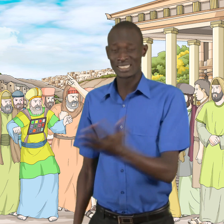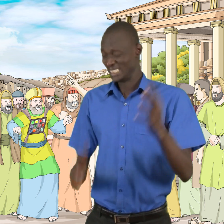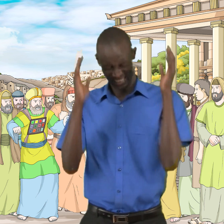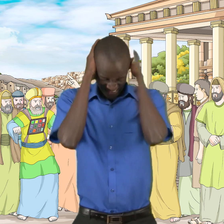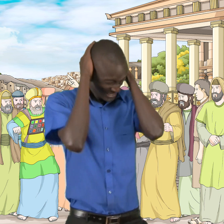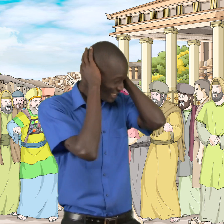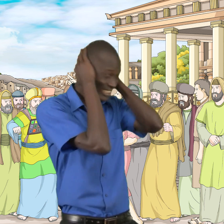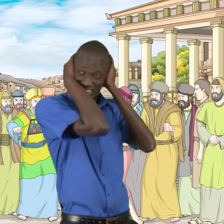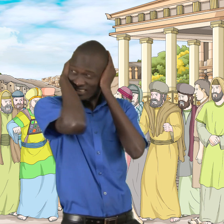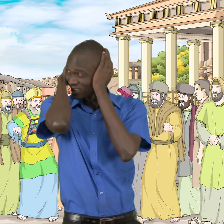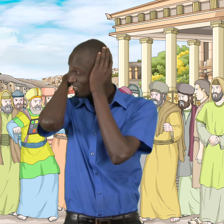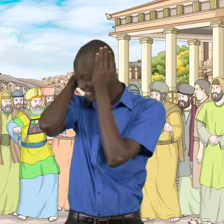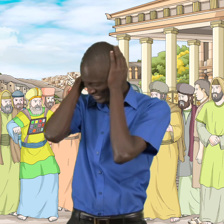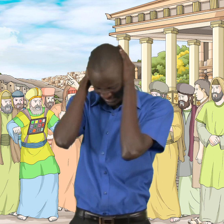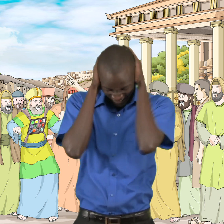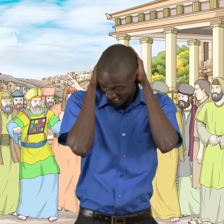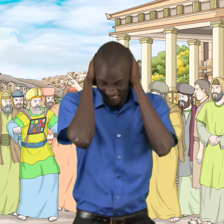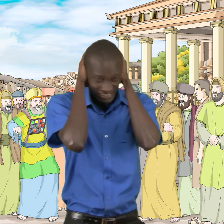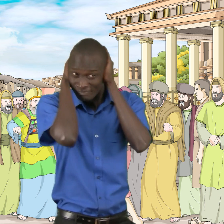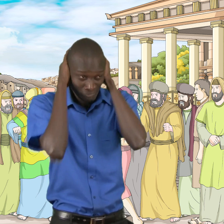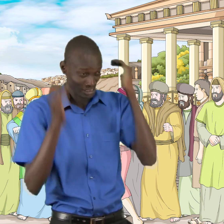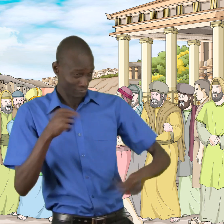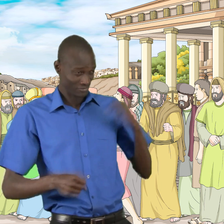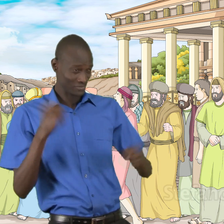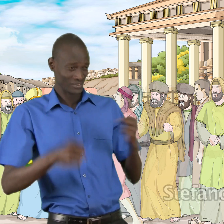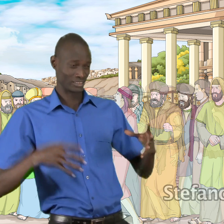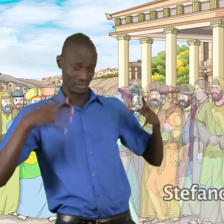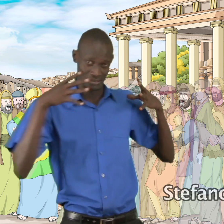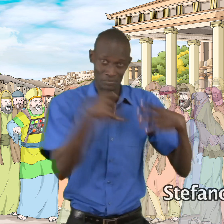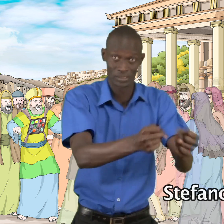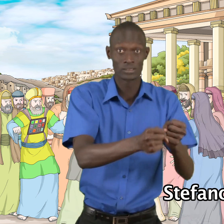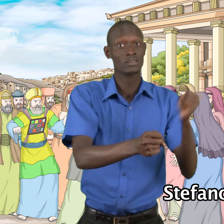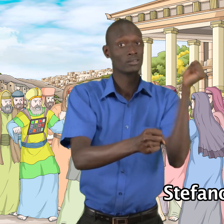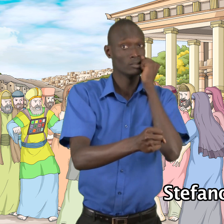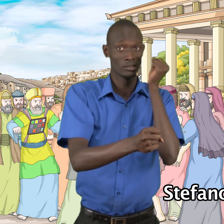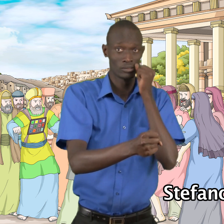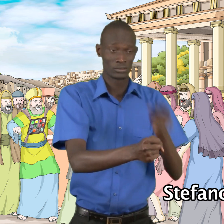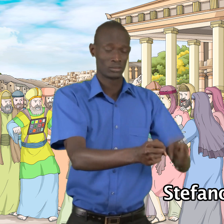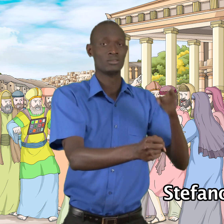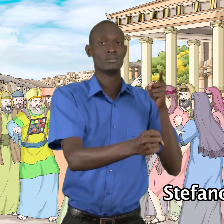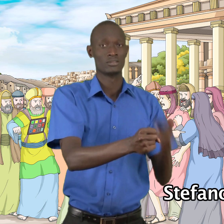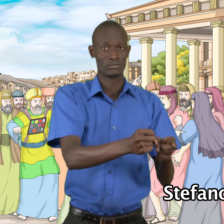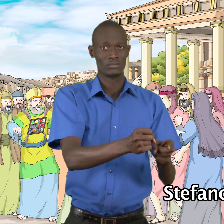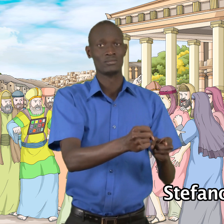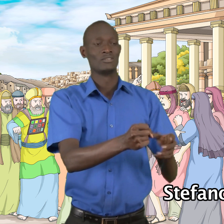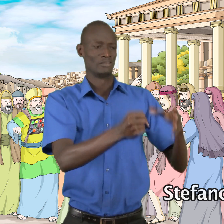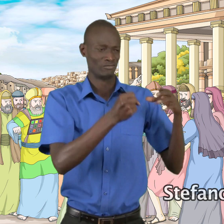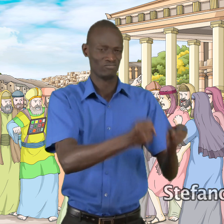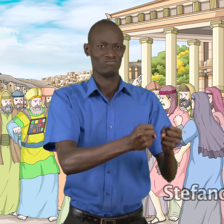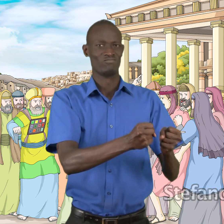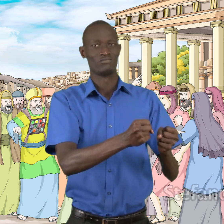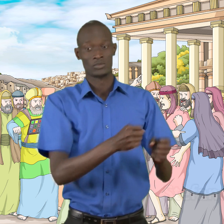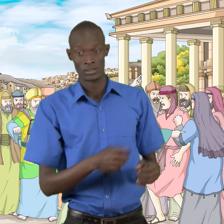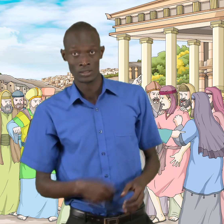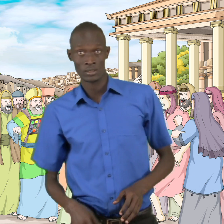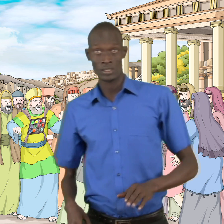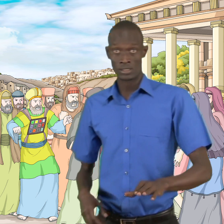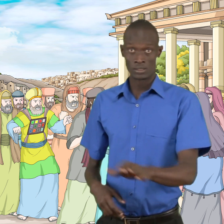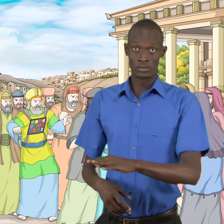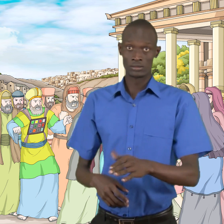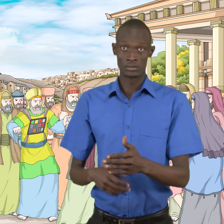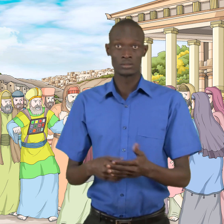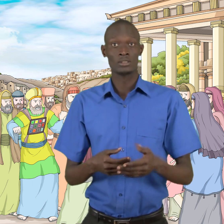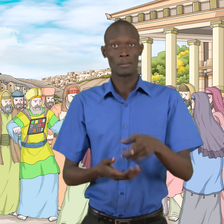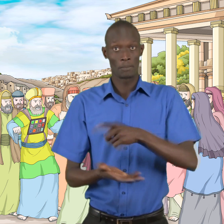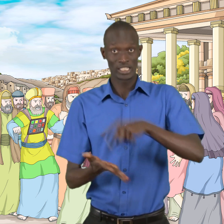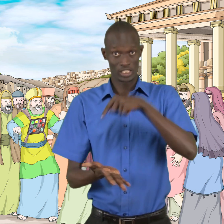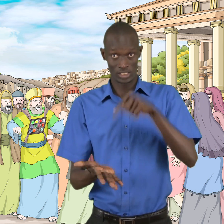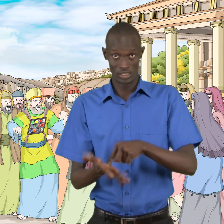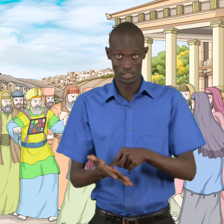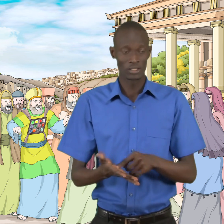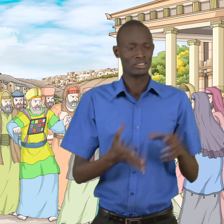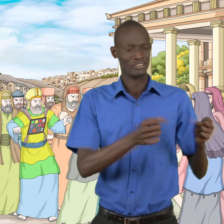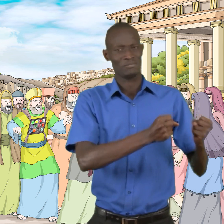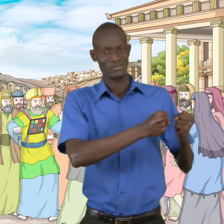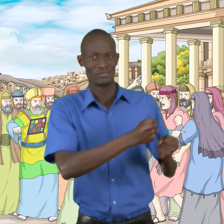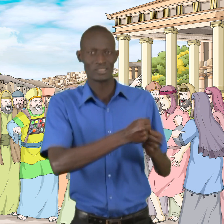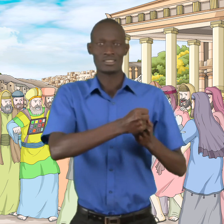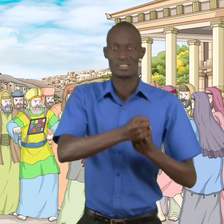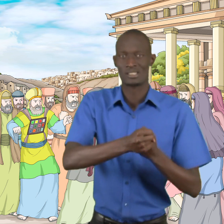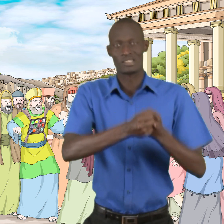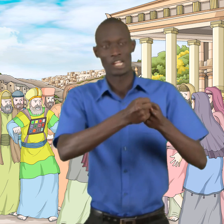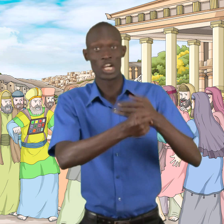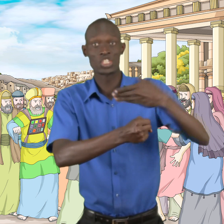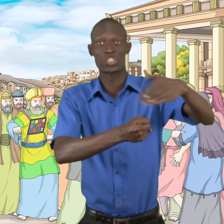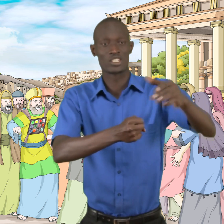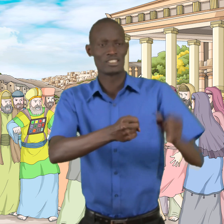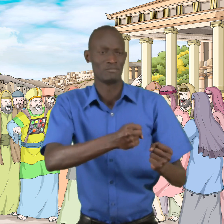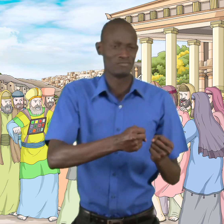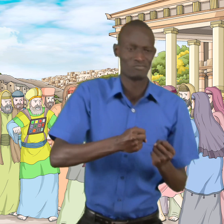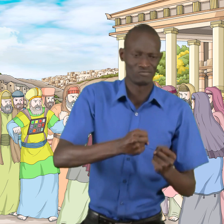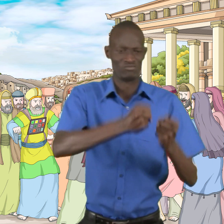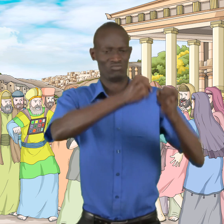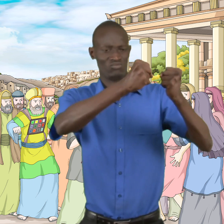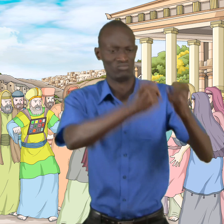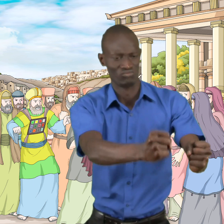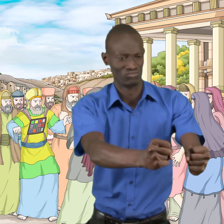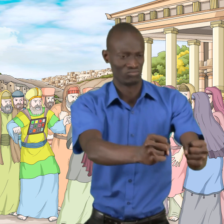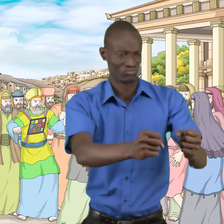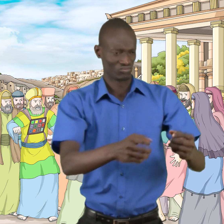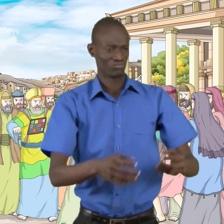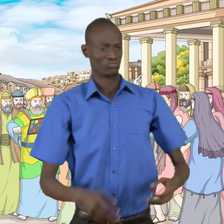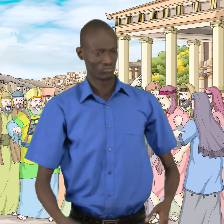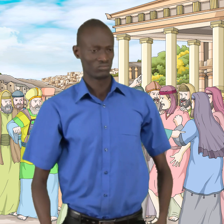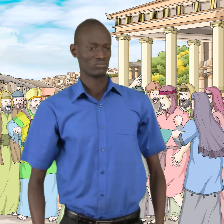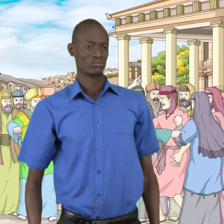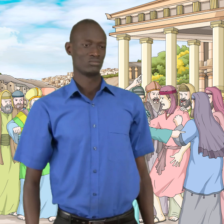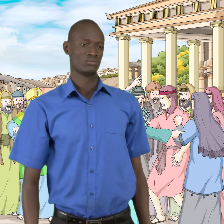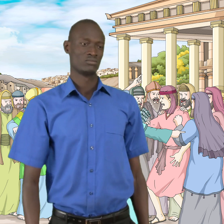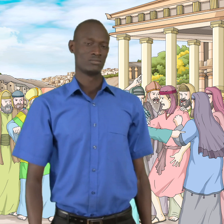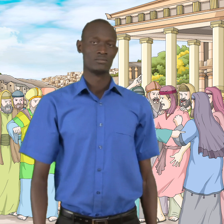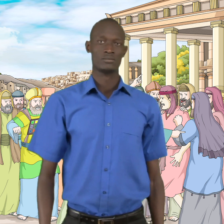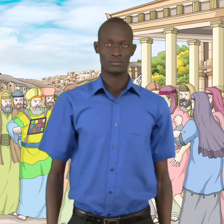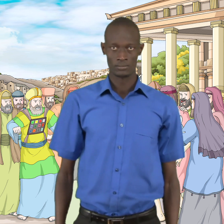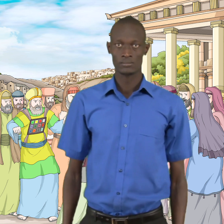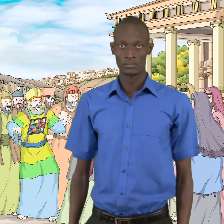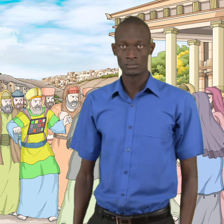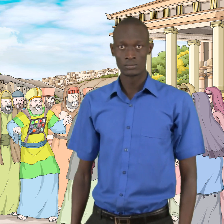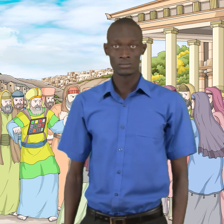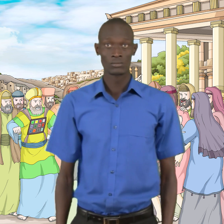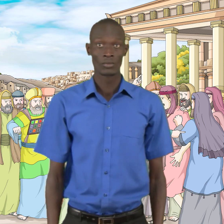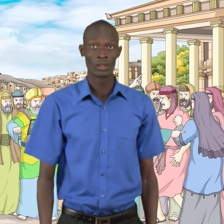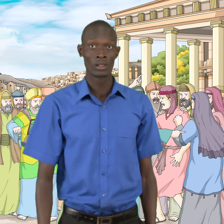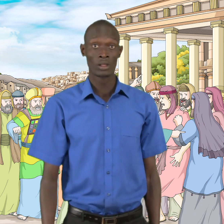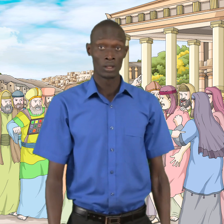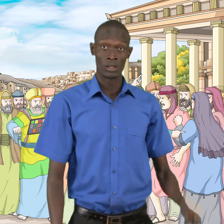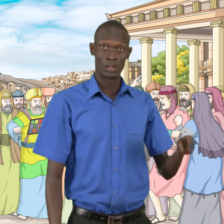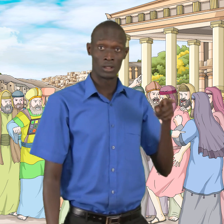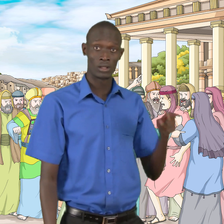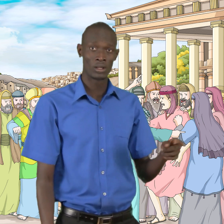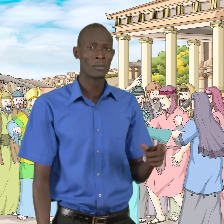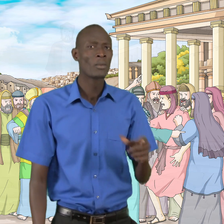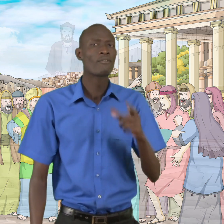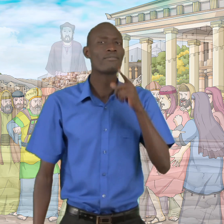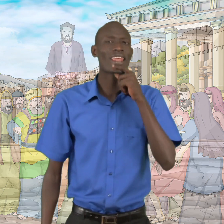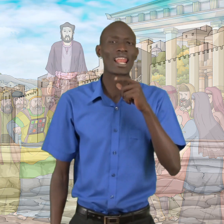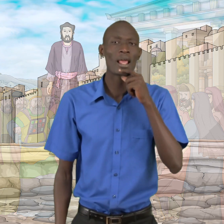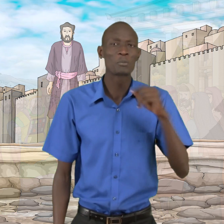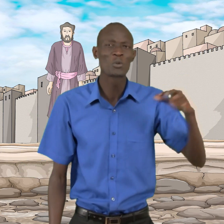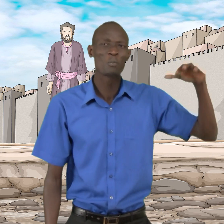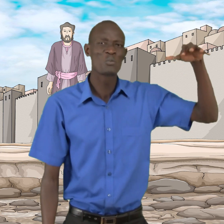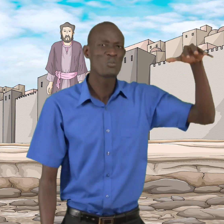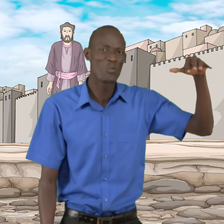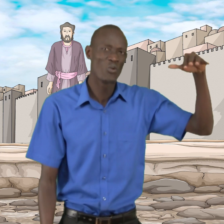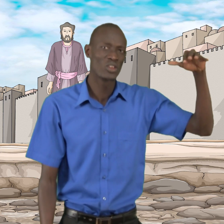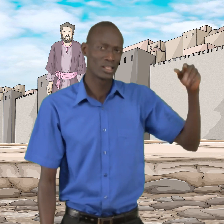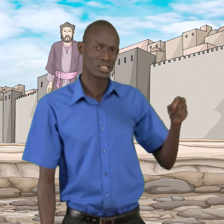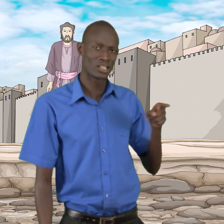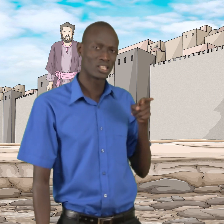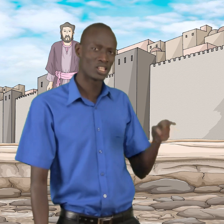At this they covered their ears, cried out in a loud voice, and rushed together at him.